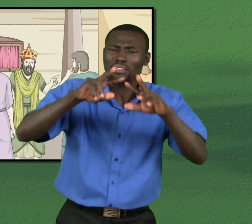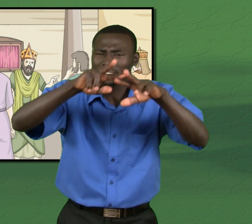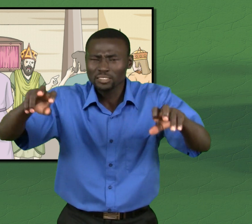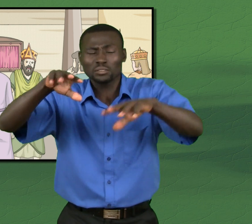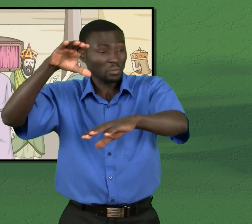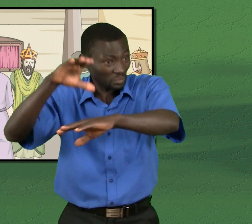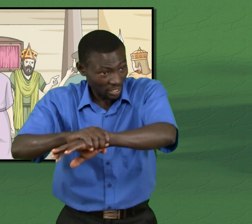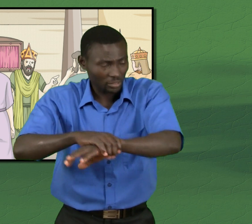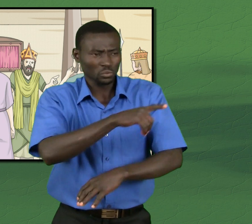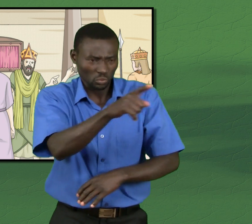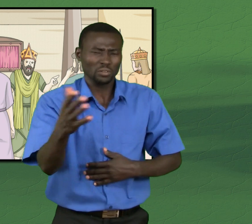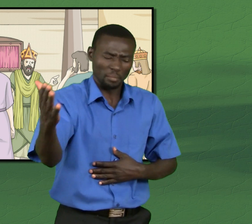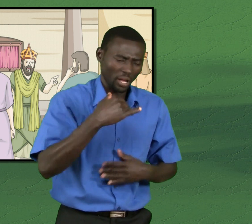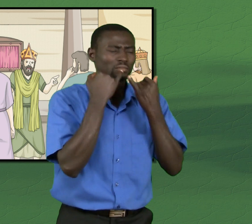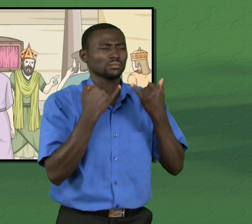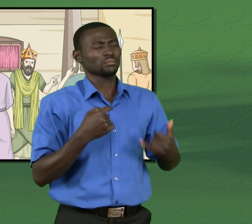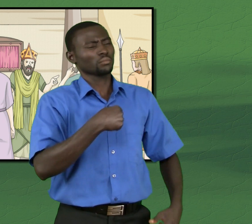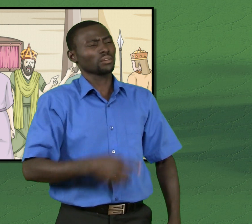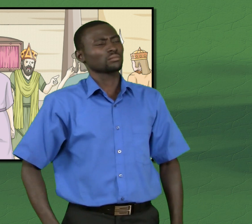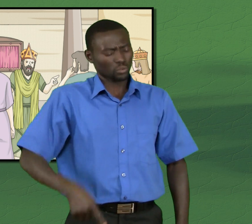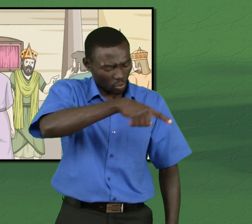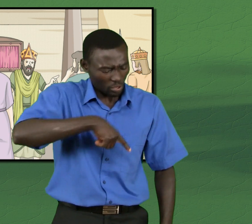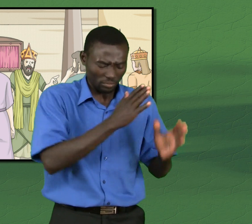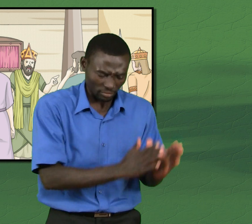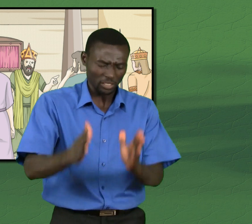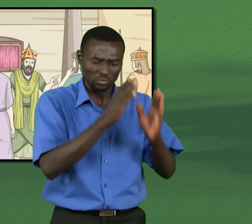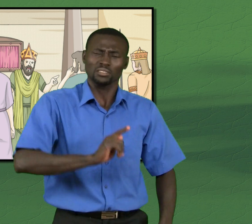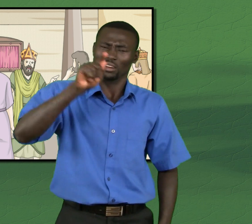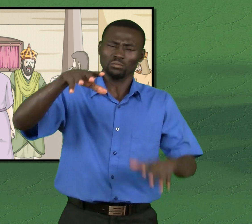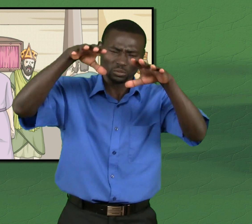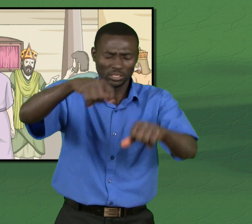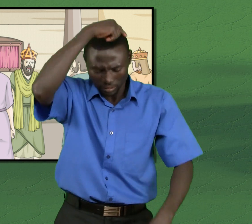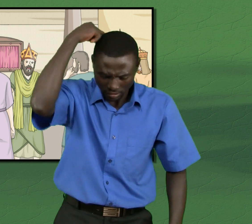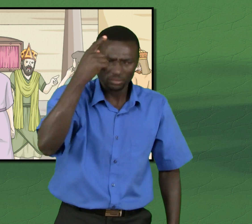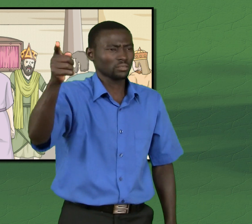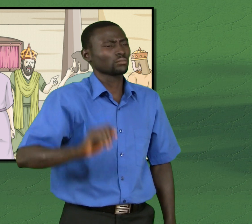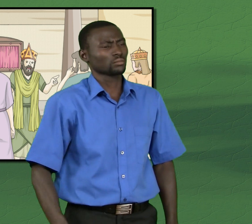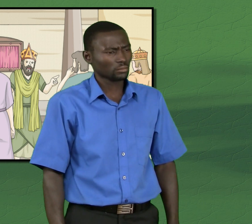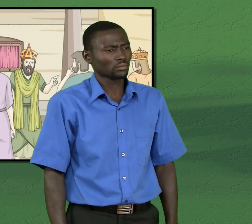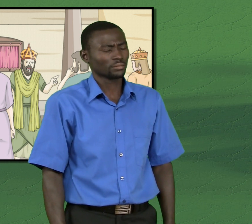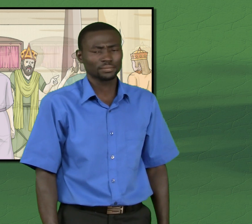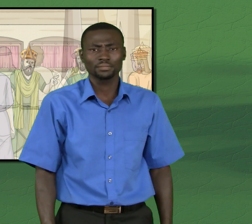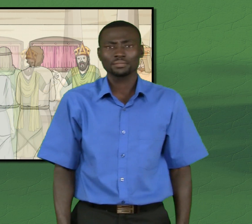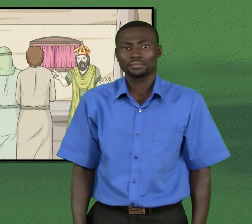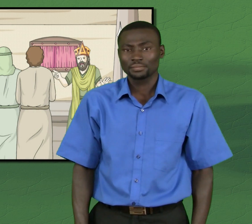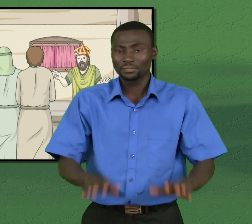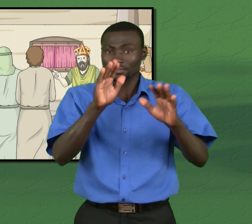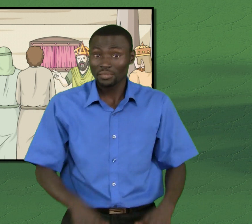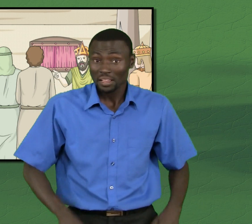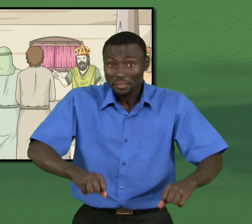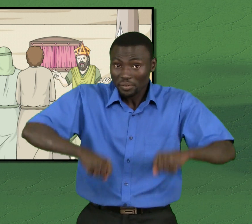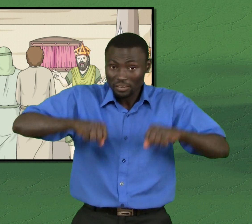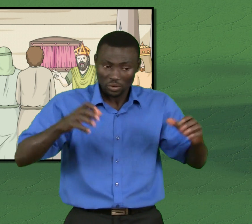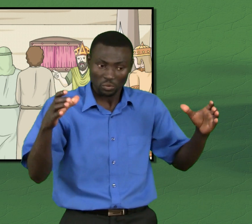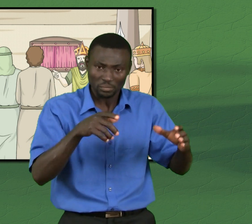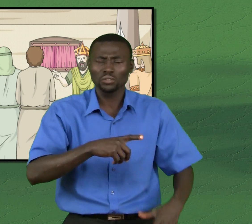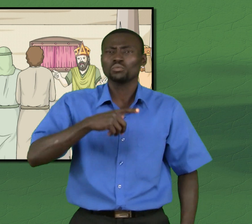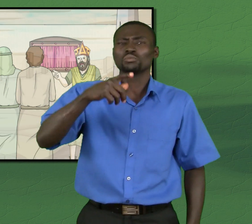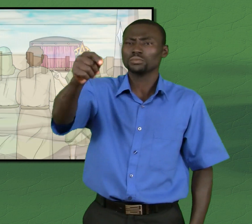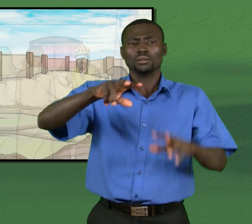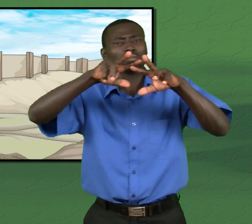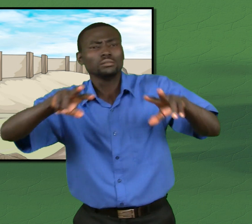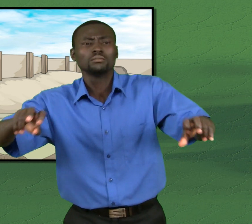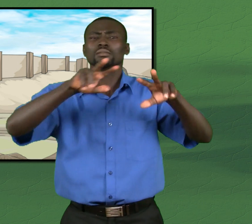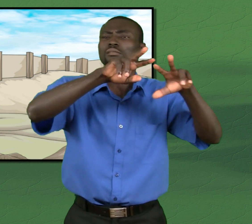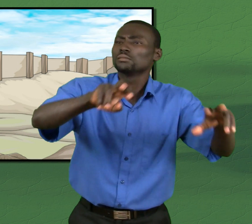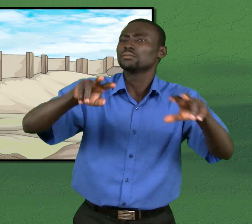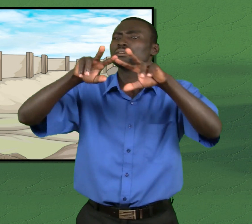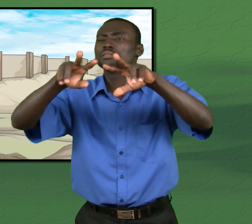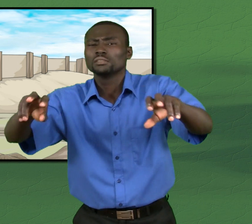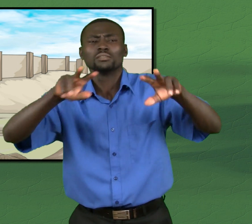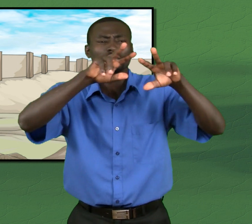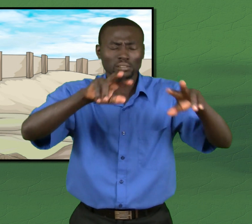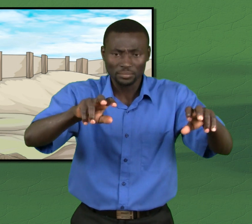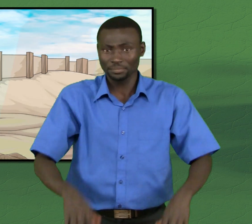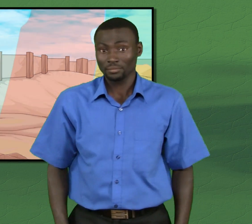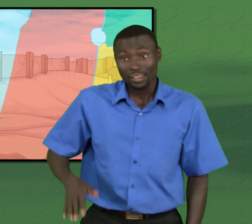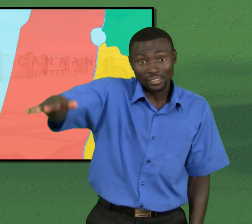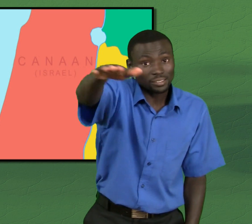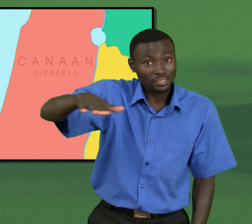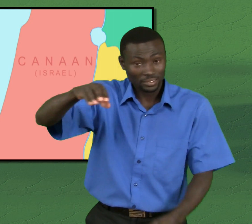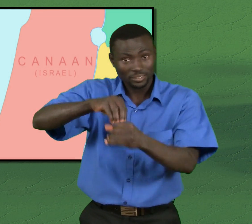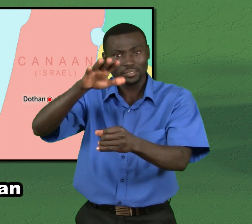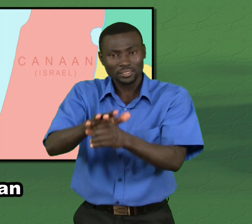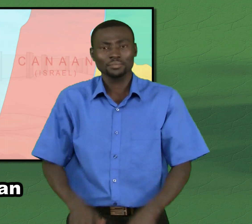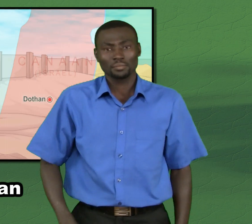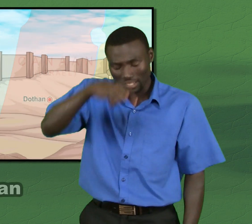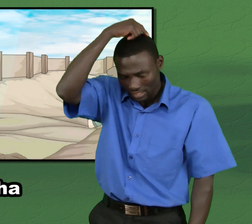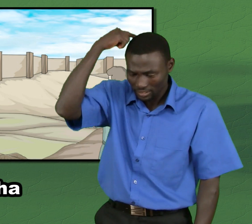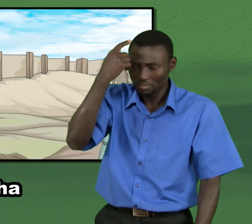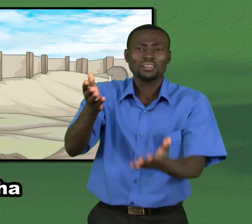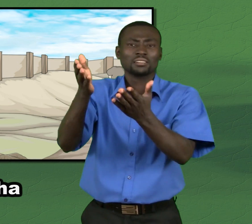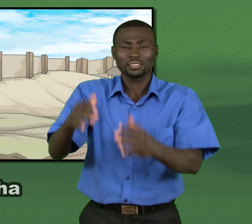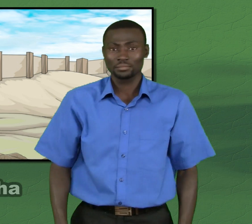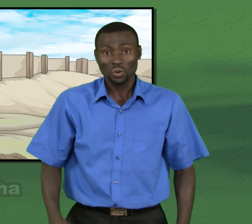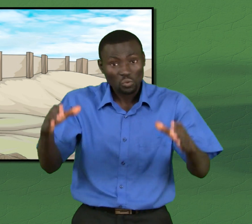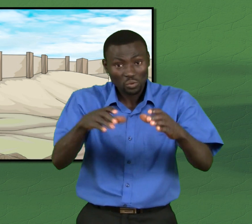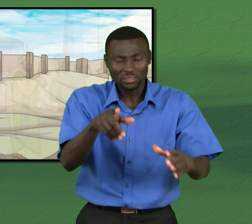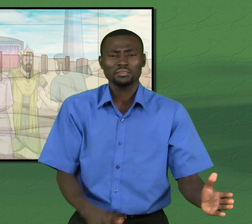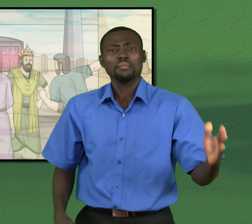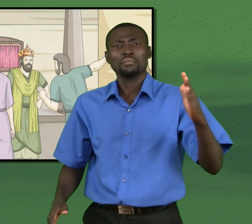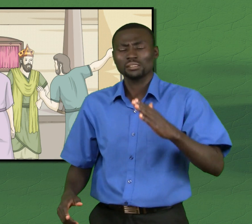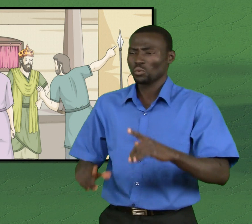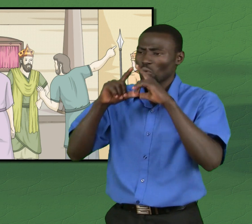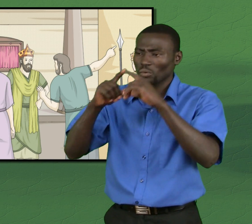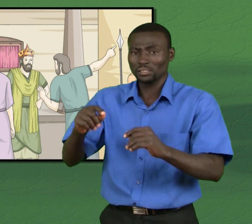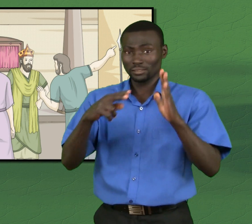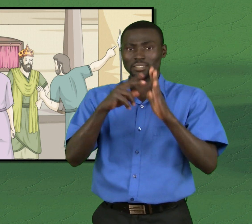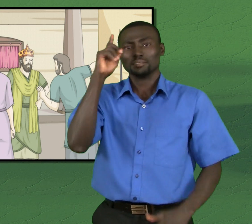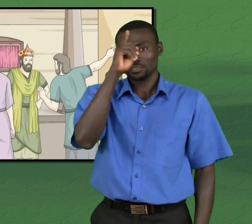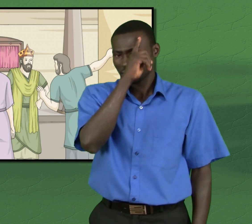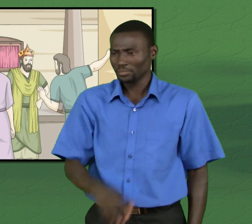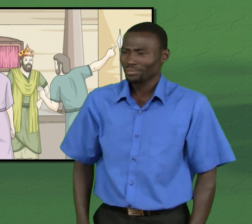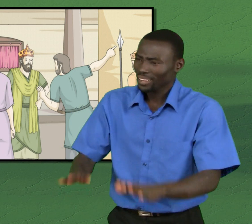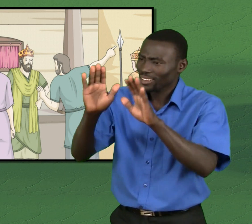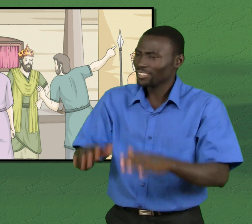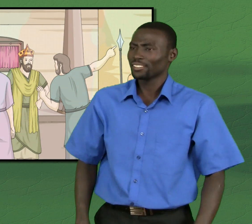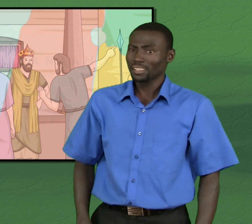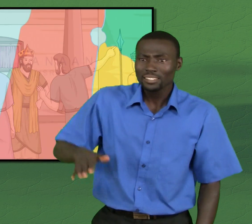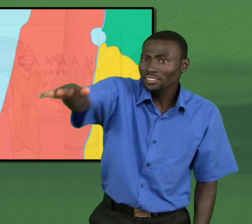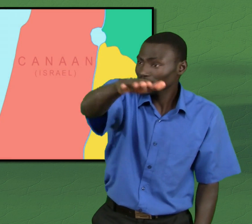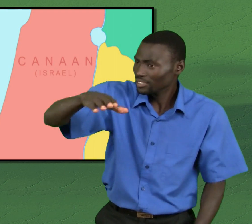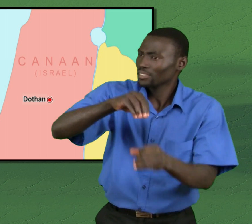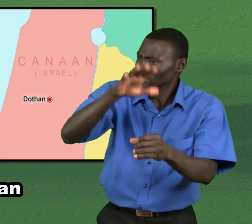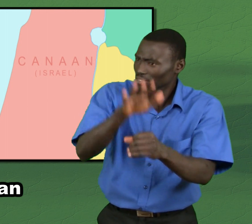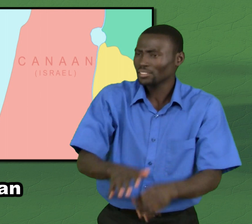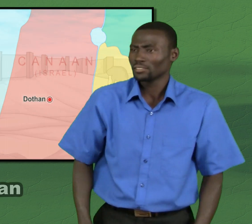So the king said, “Go and see where he is, that I may send men to capture him.”